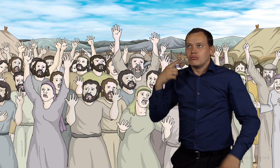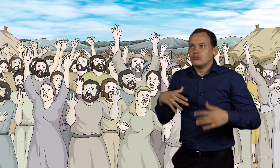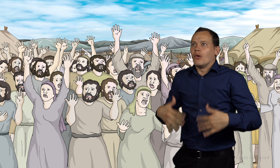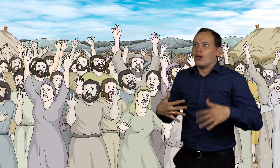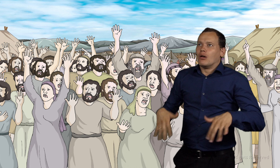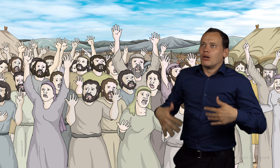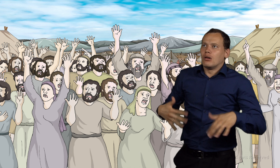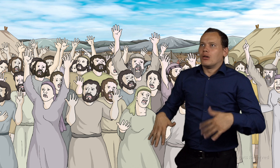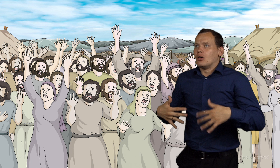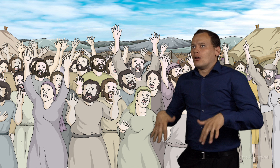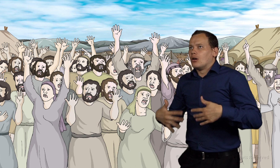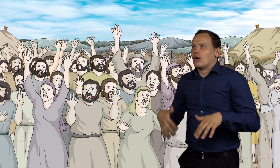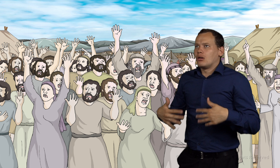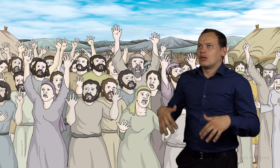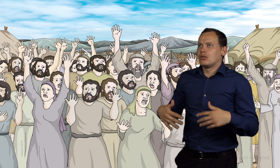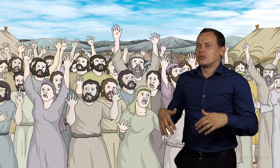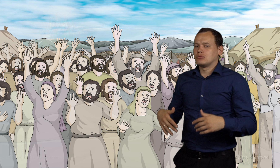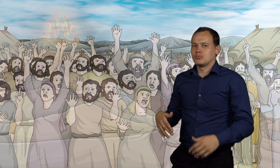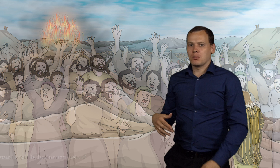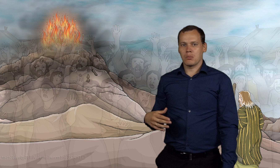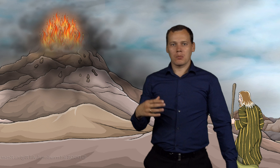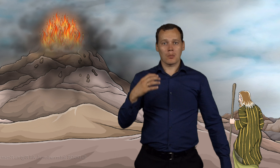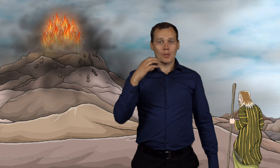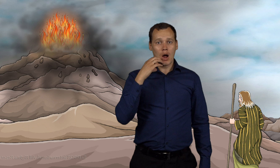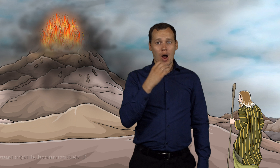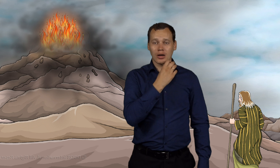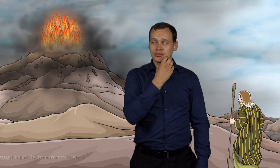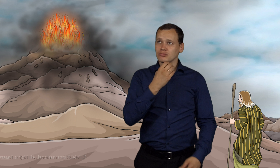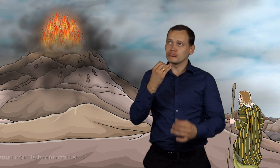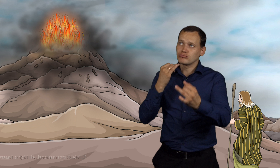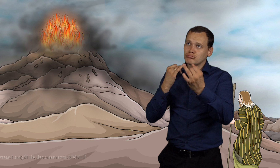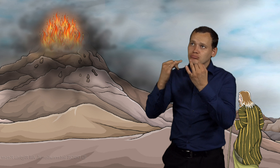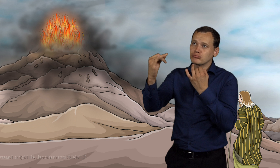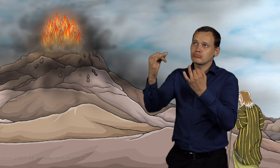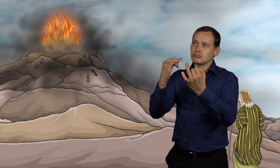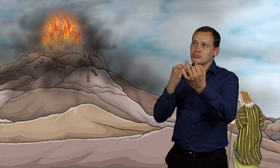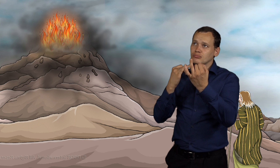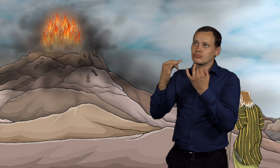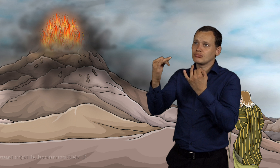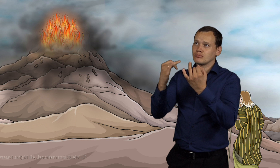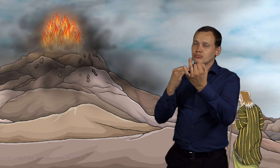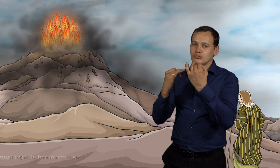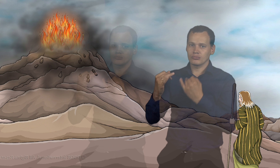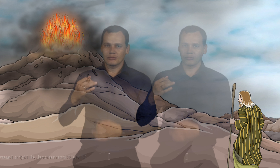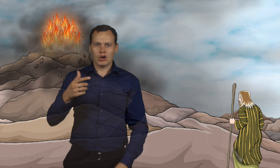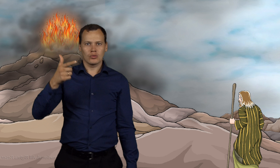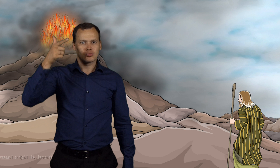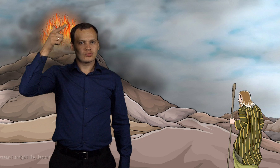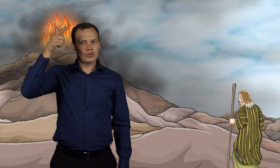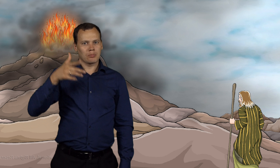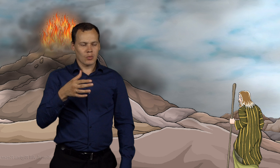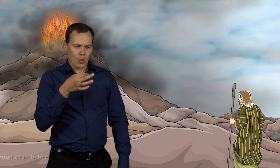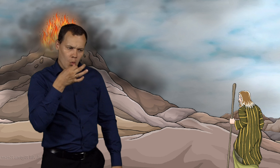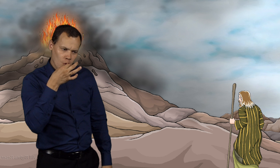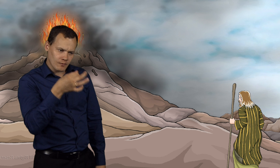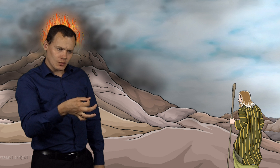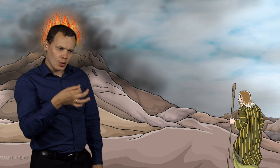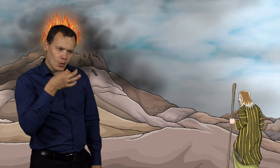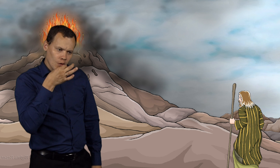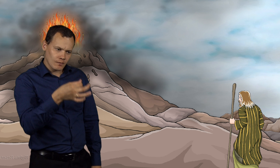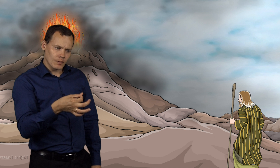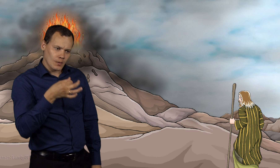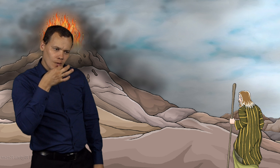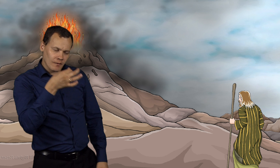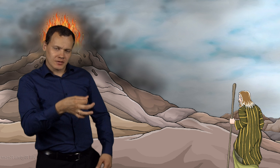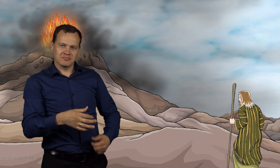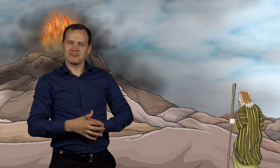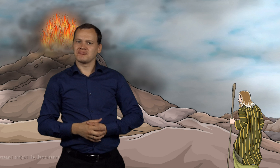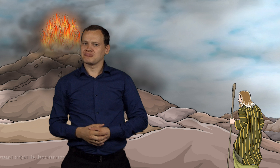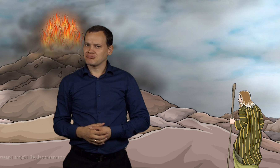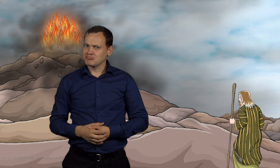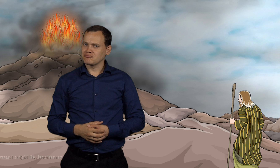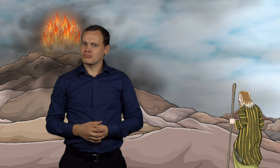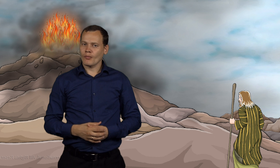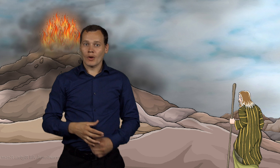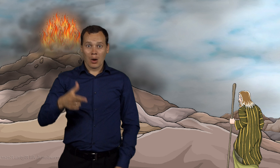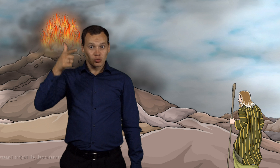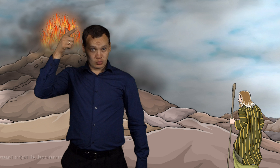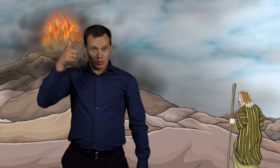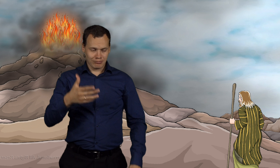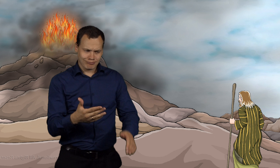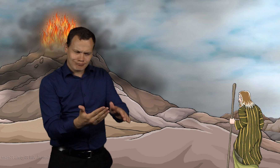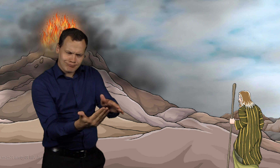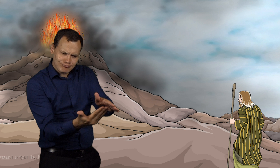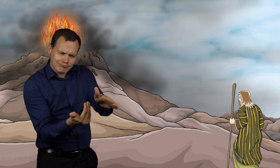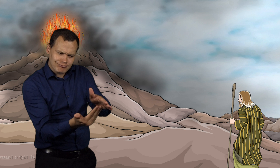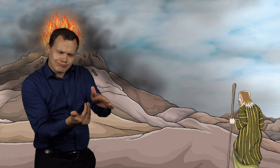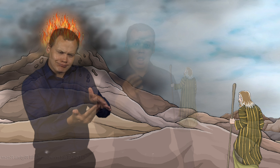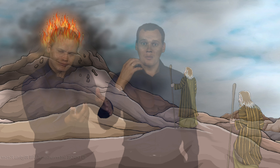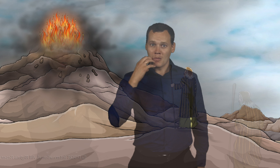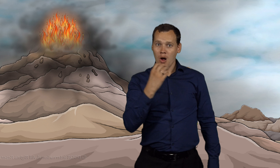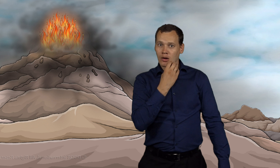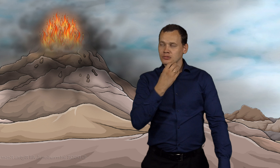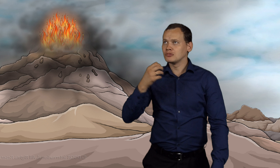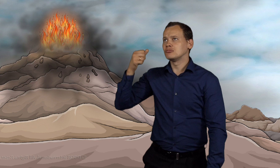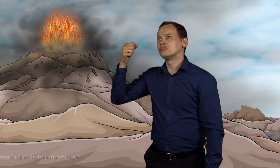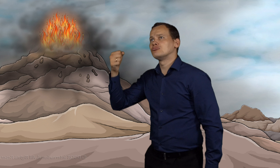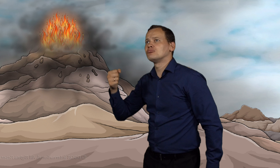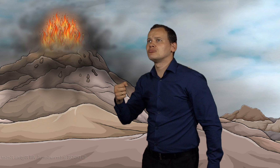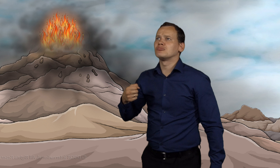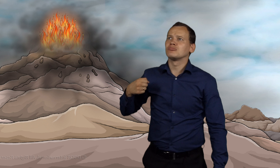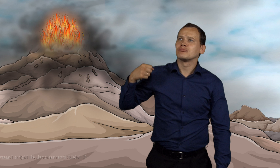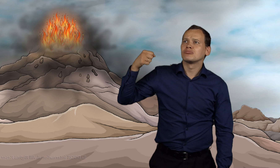The LORD descended to the top of Mount Sinai and called Moses to the summit.